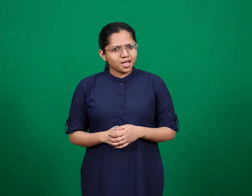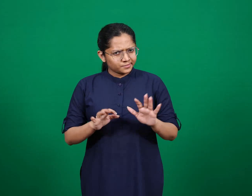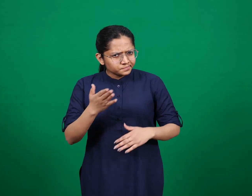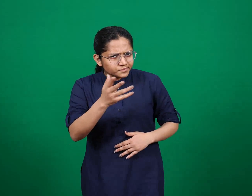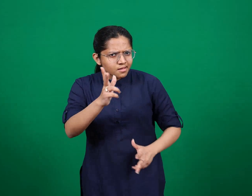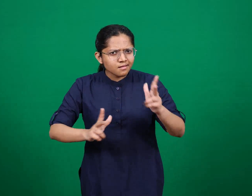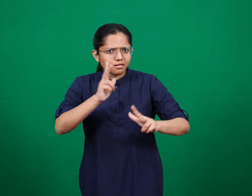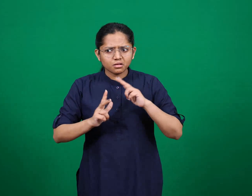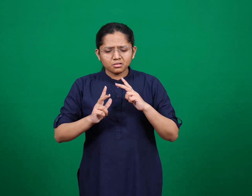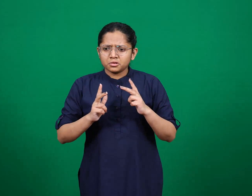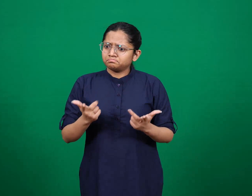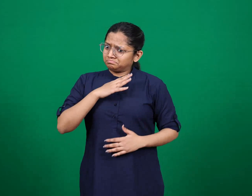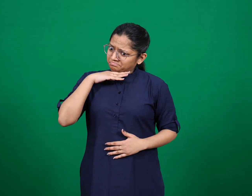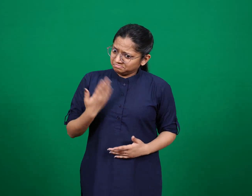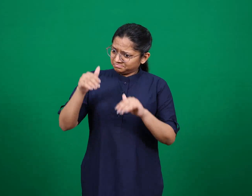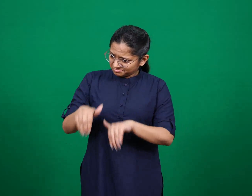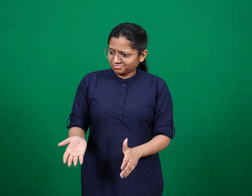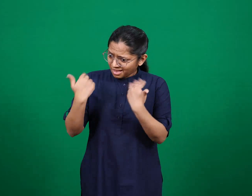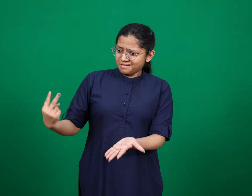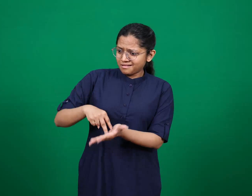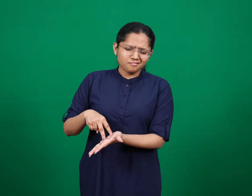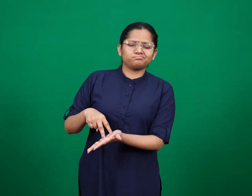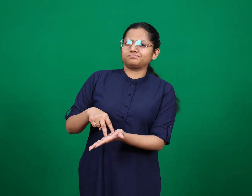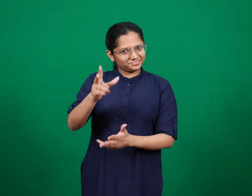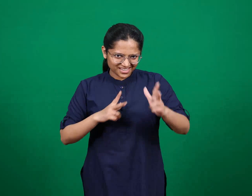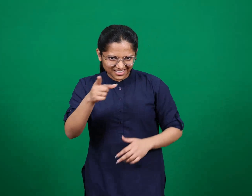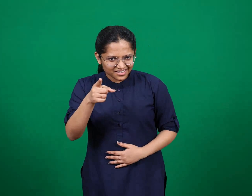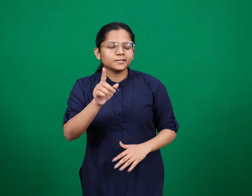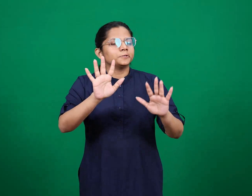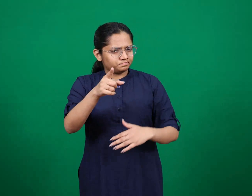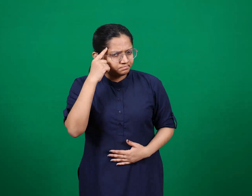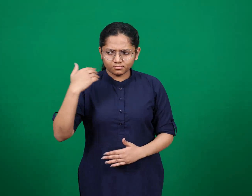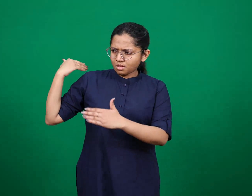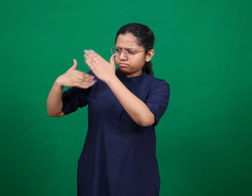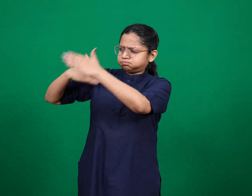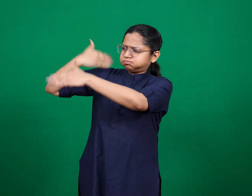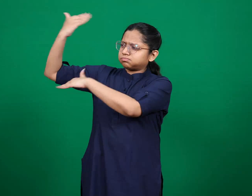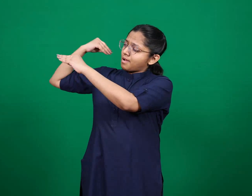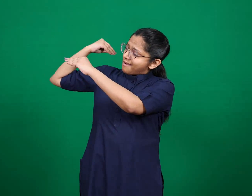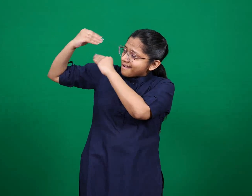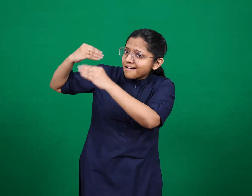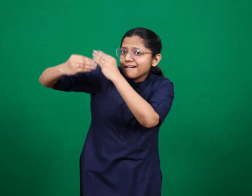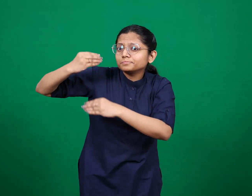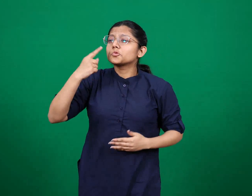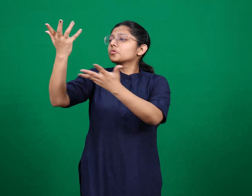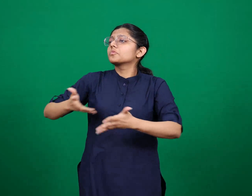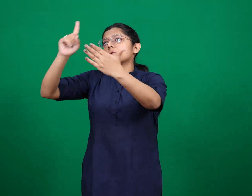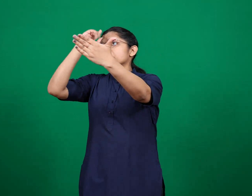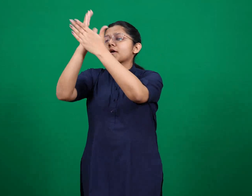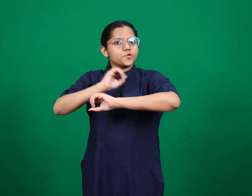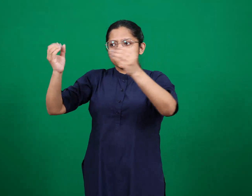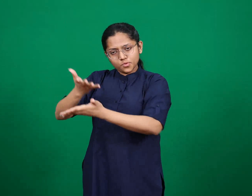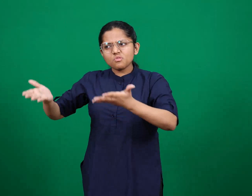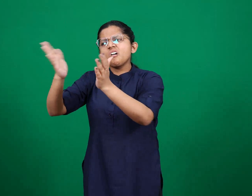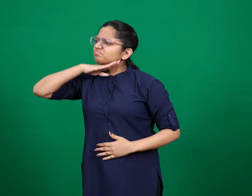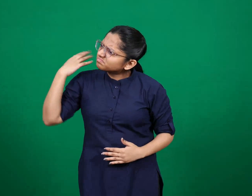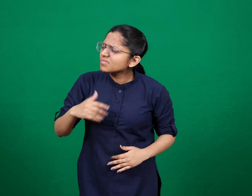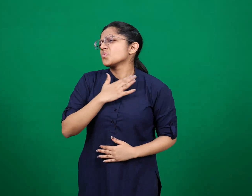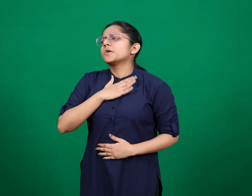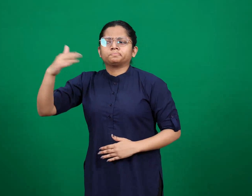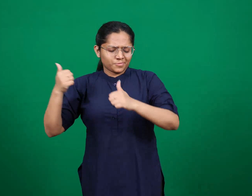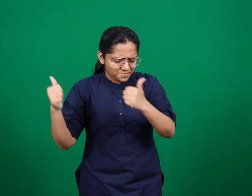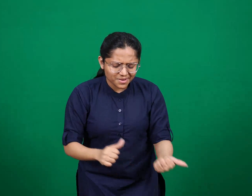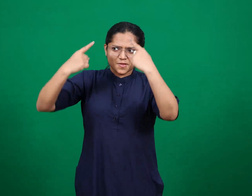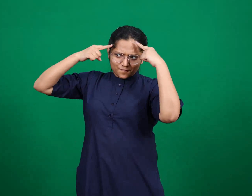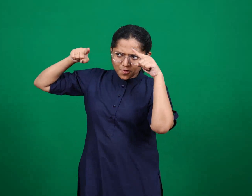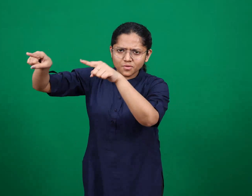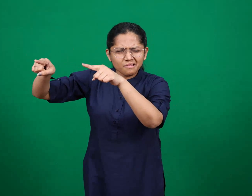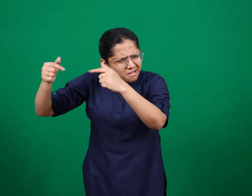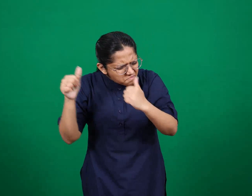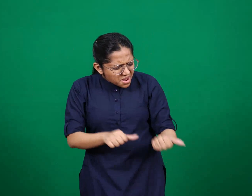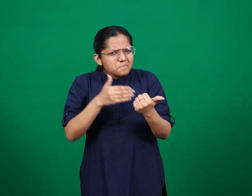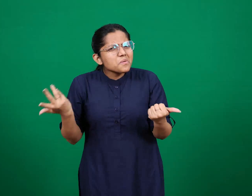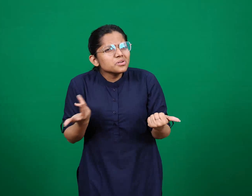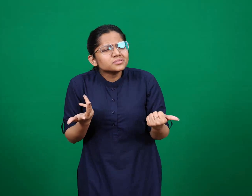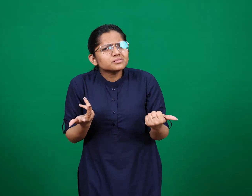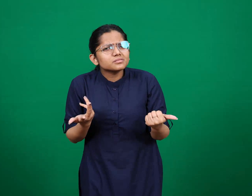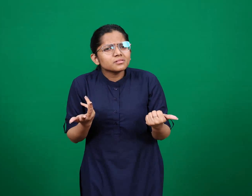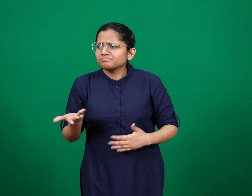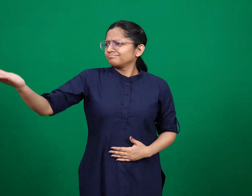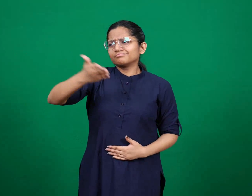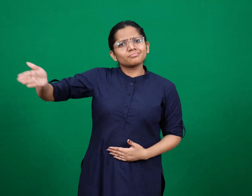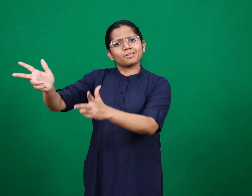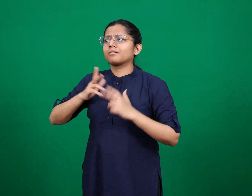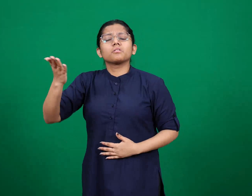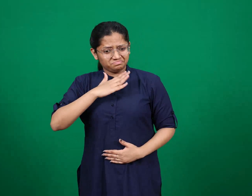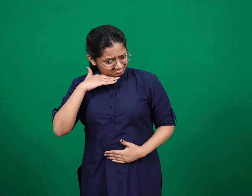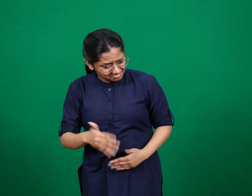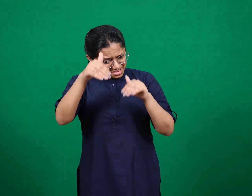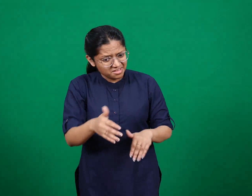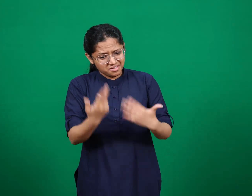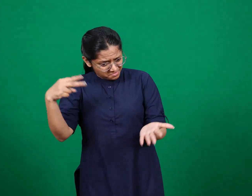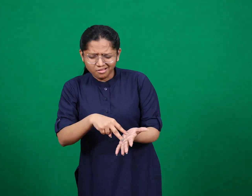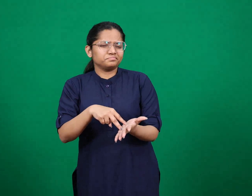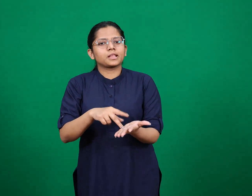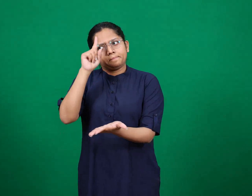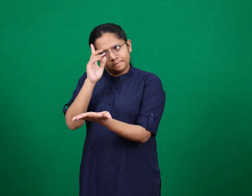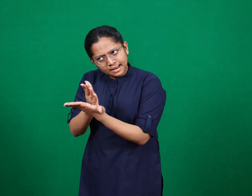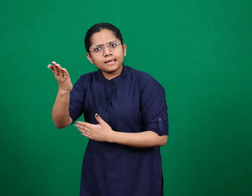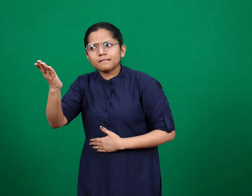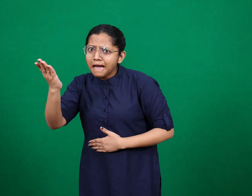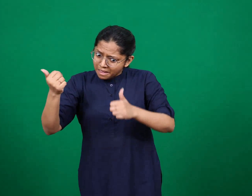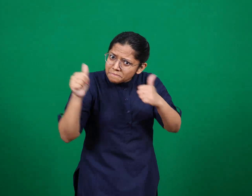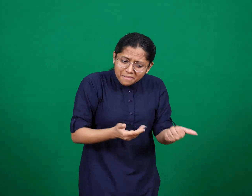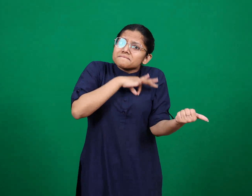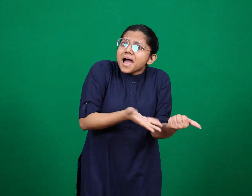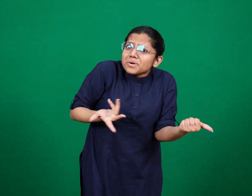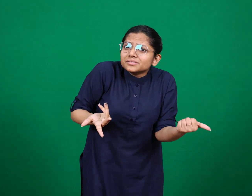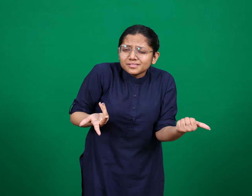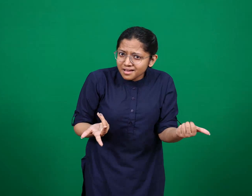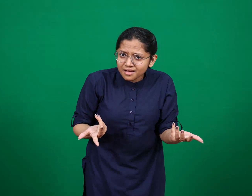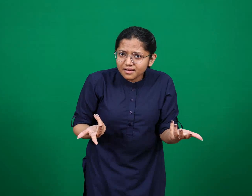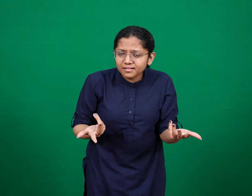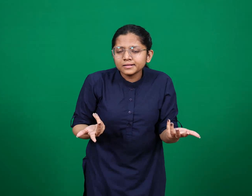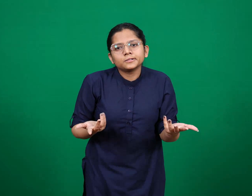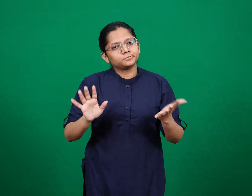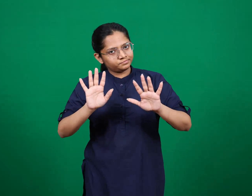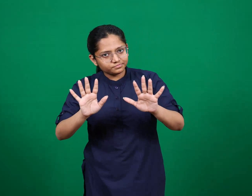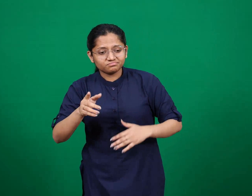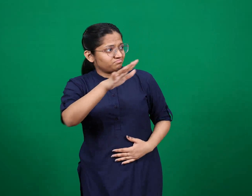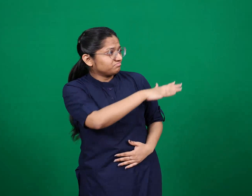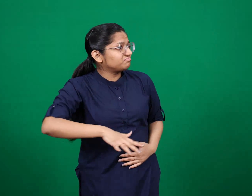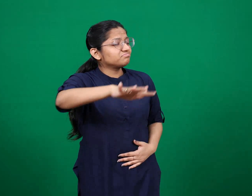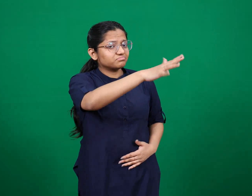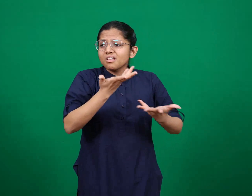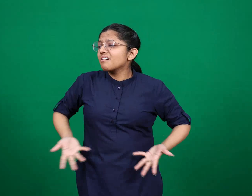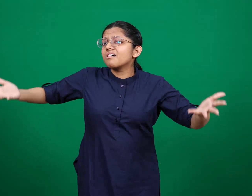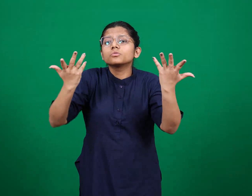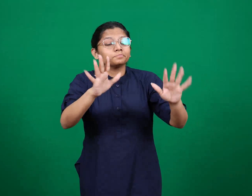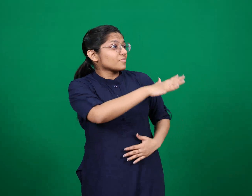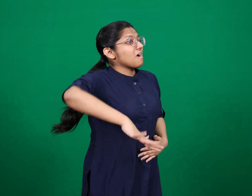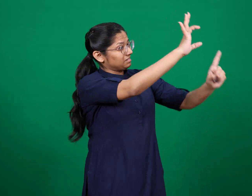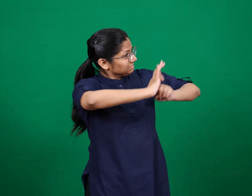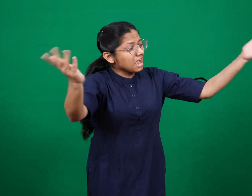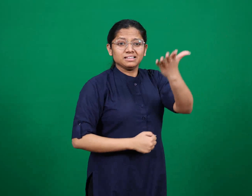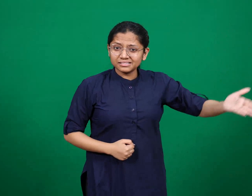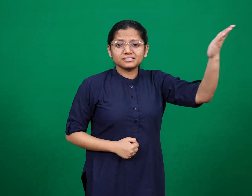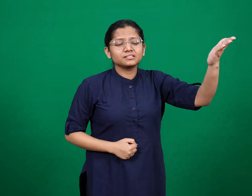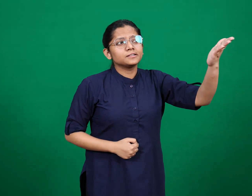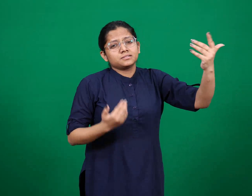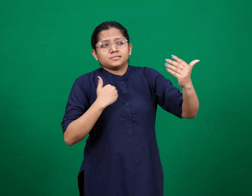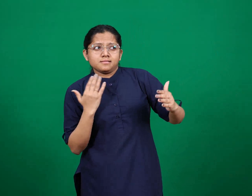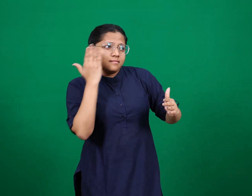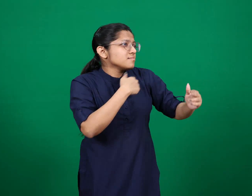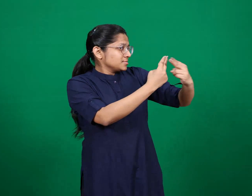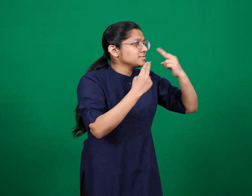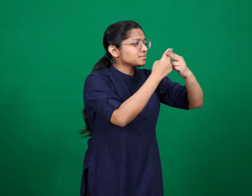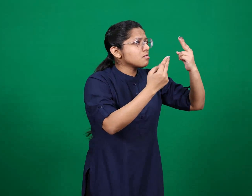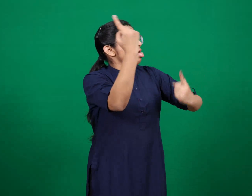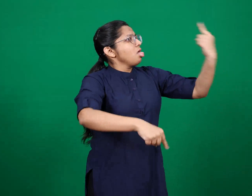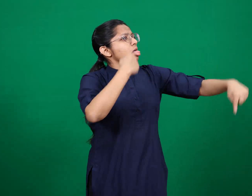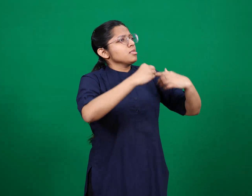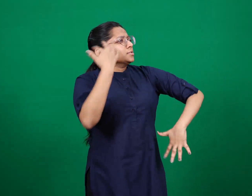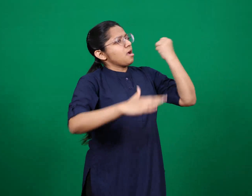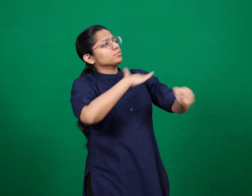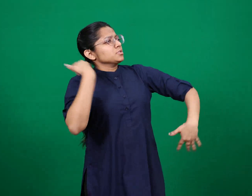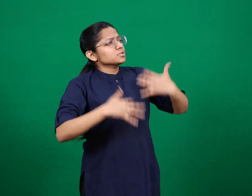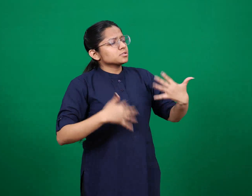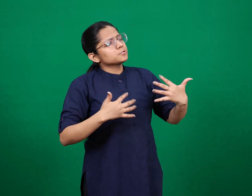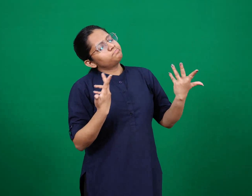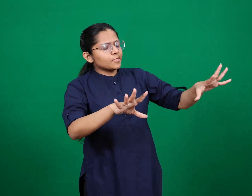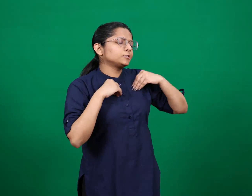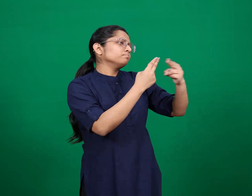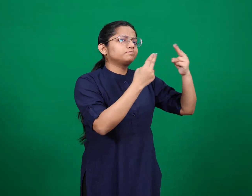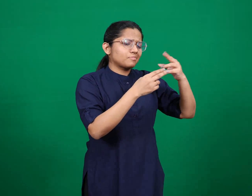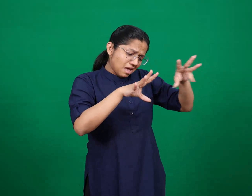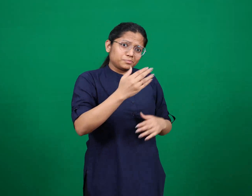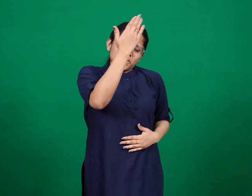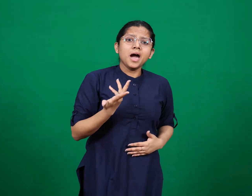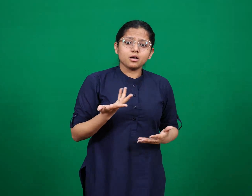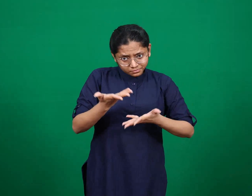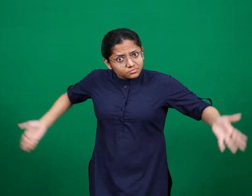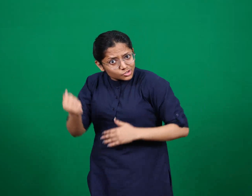If these things are not so, what will those do who are baptized for the dead? If the dead are not raised at all, why are people baptized for them?